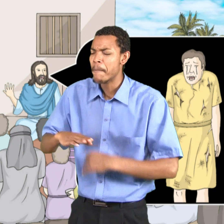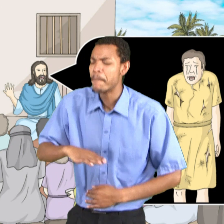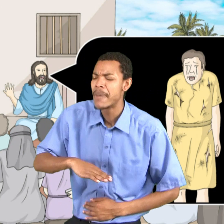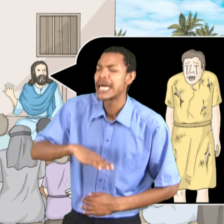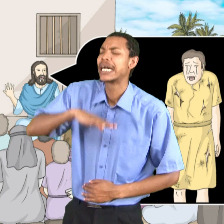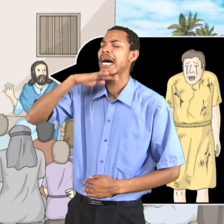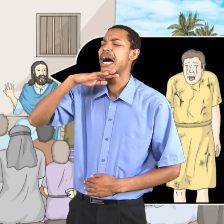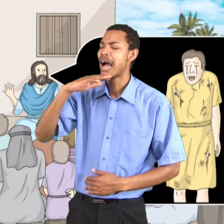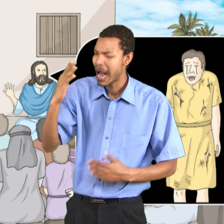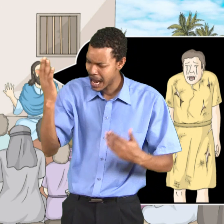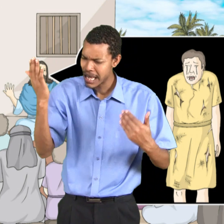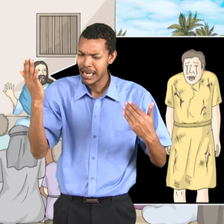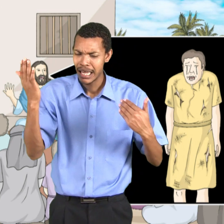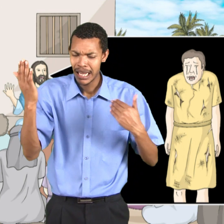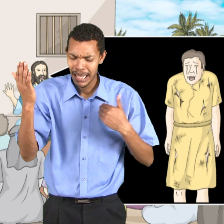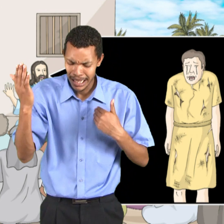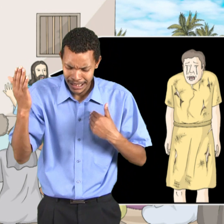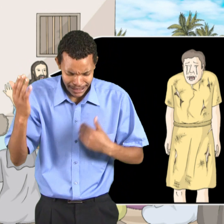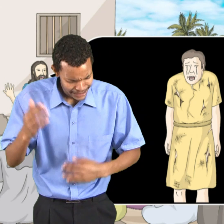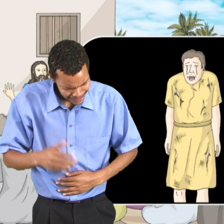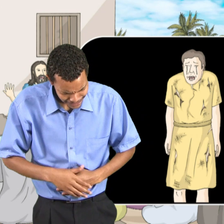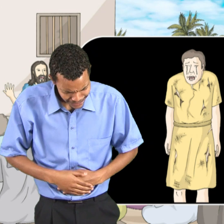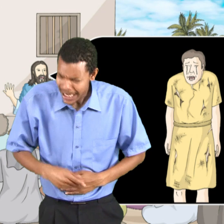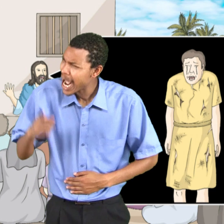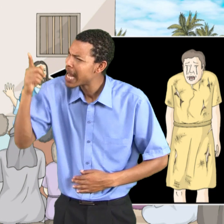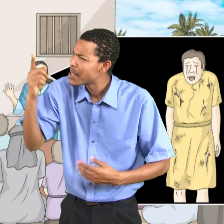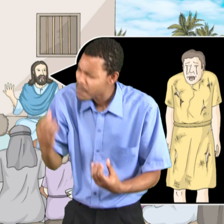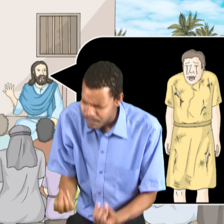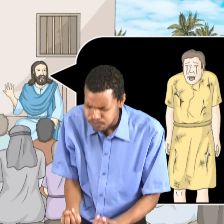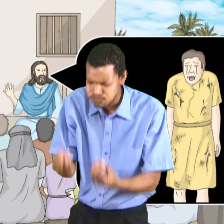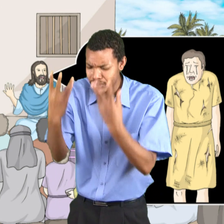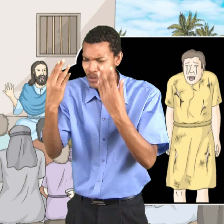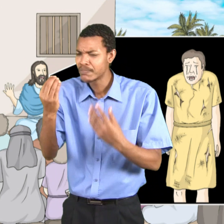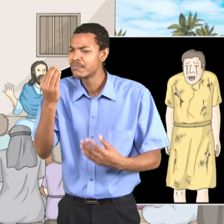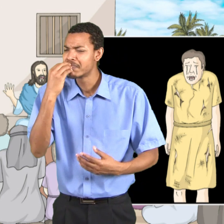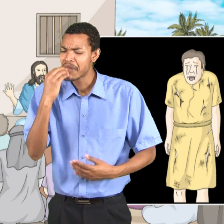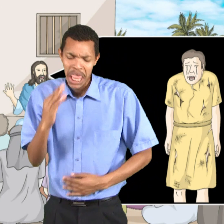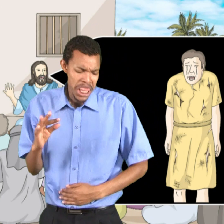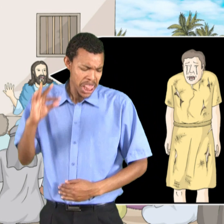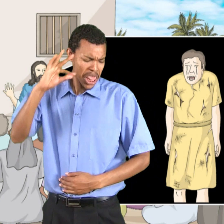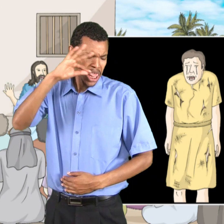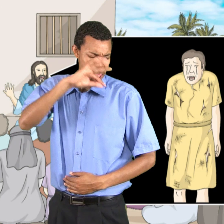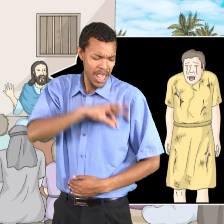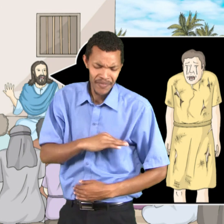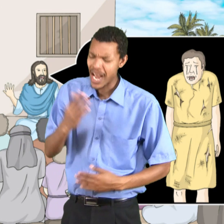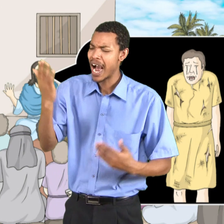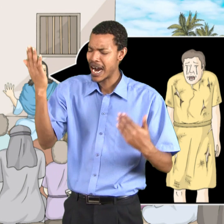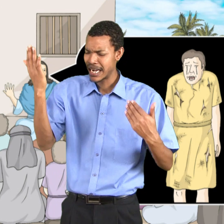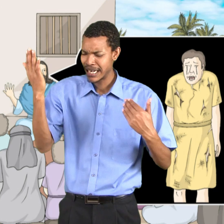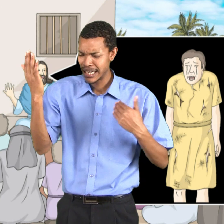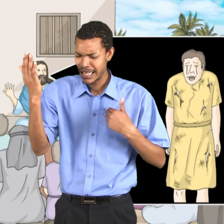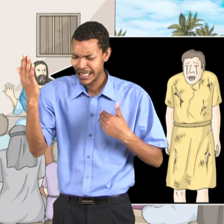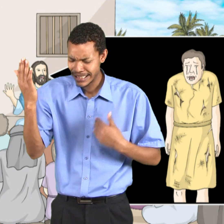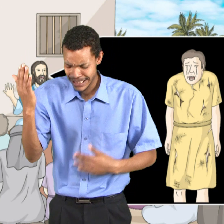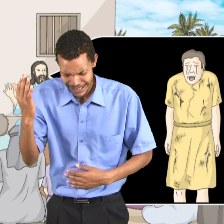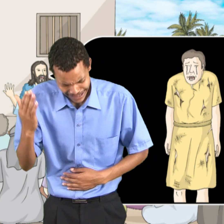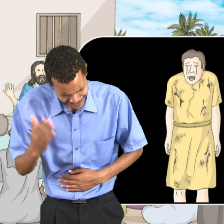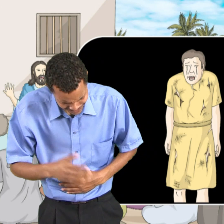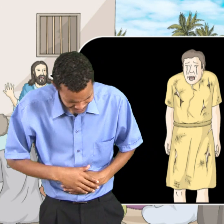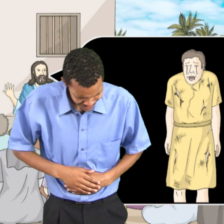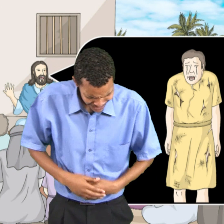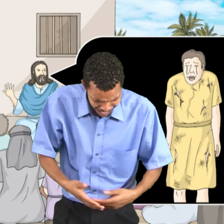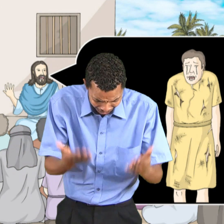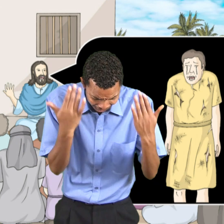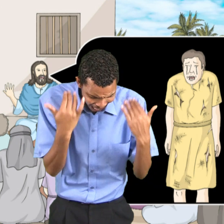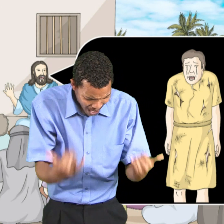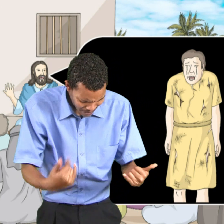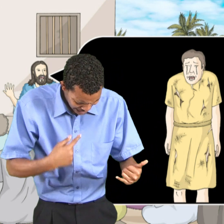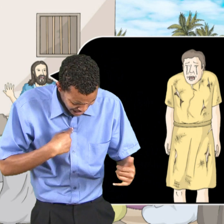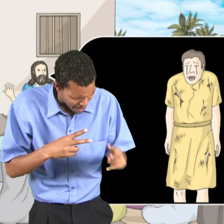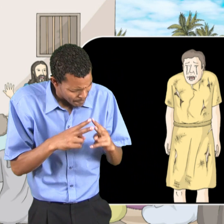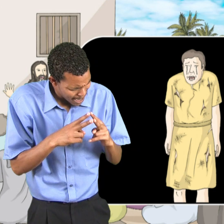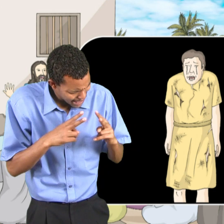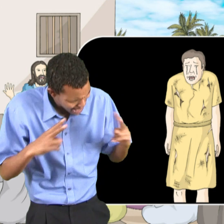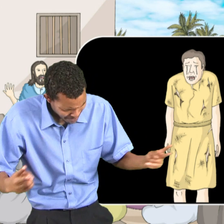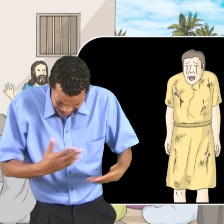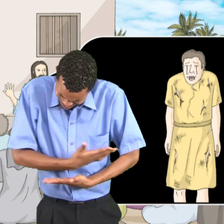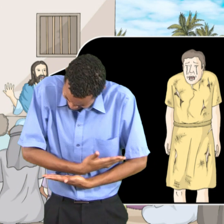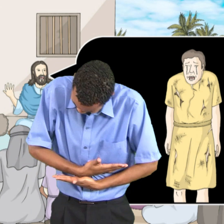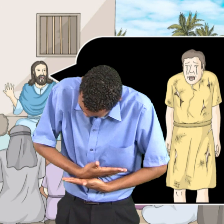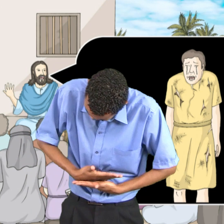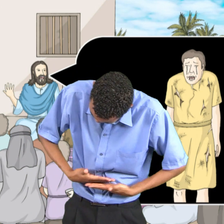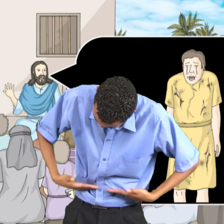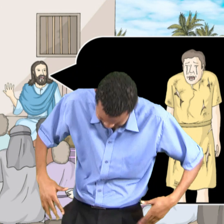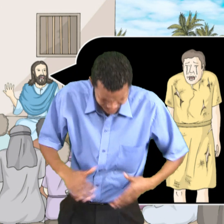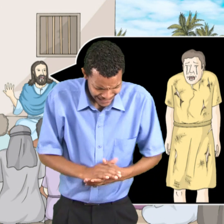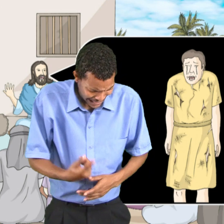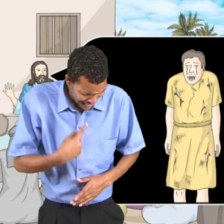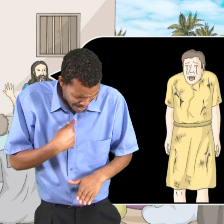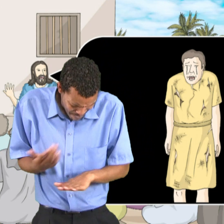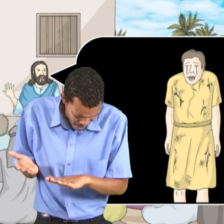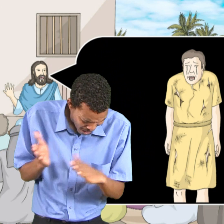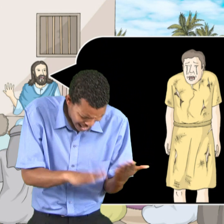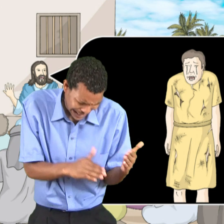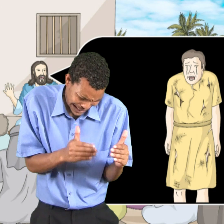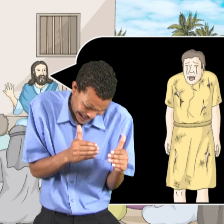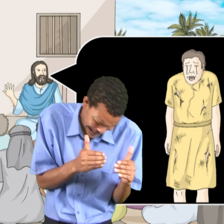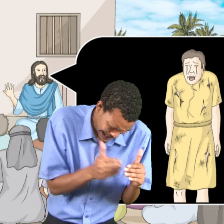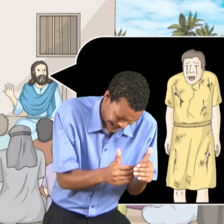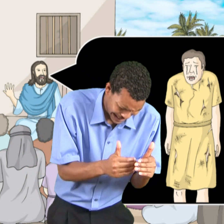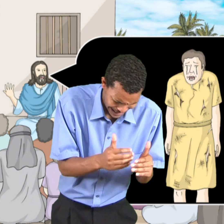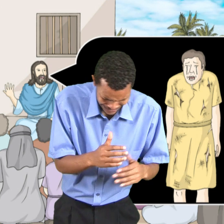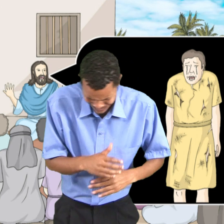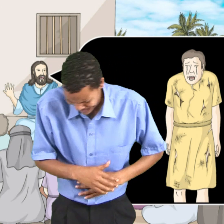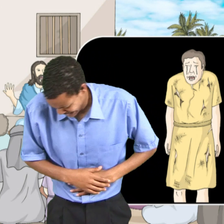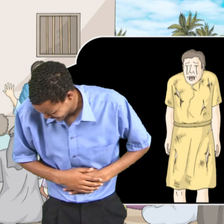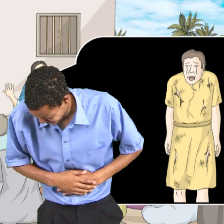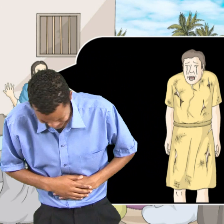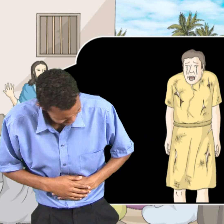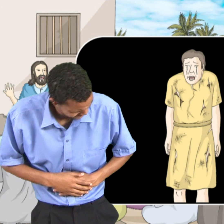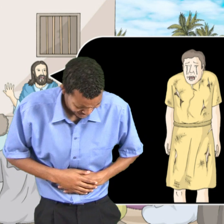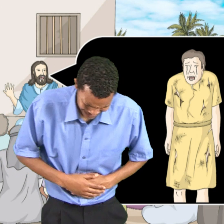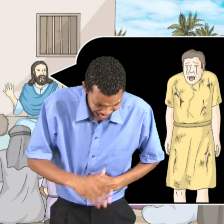But here I am, starving to death!